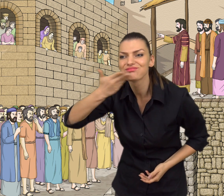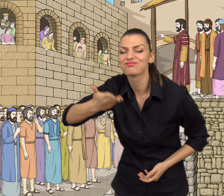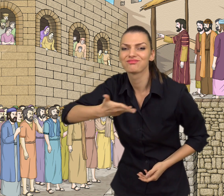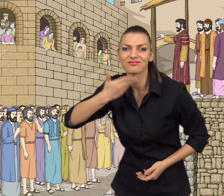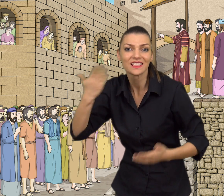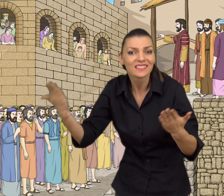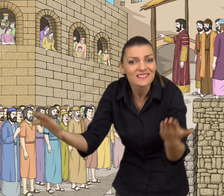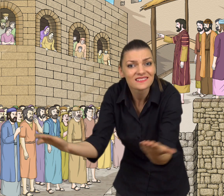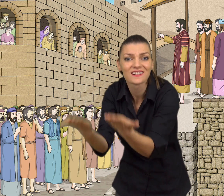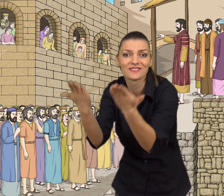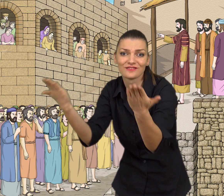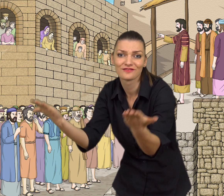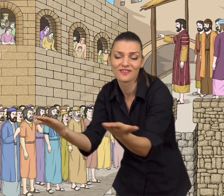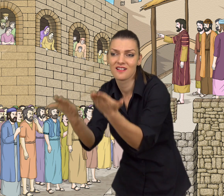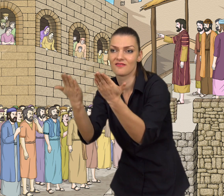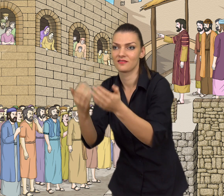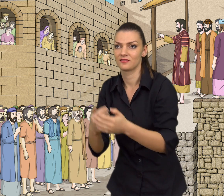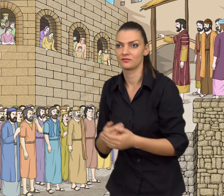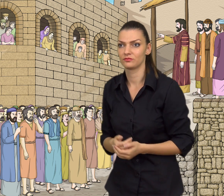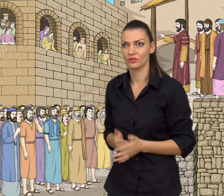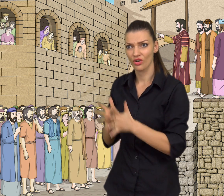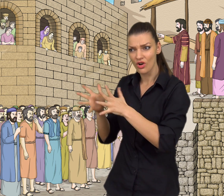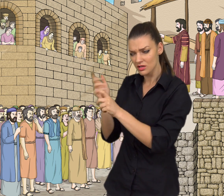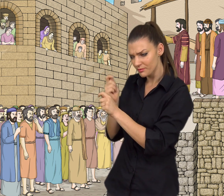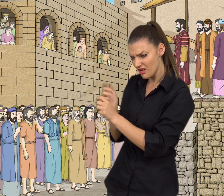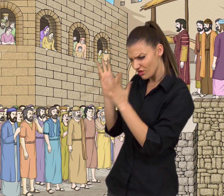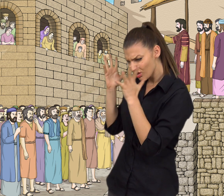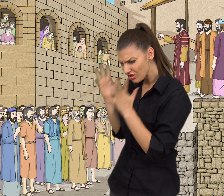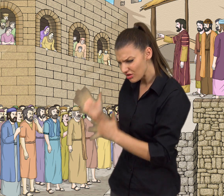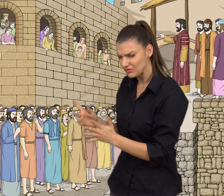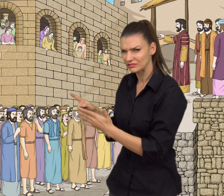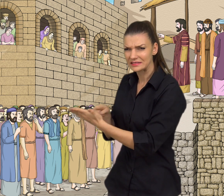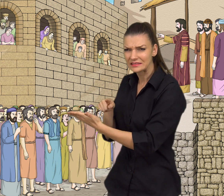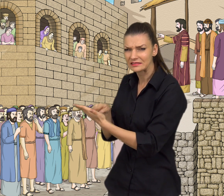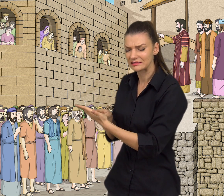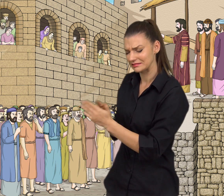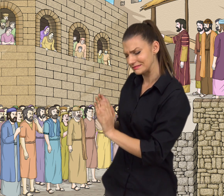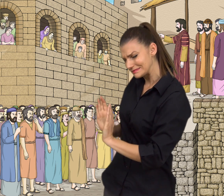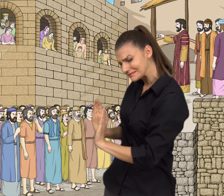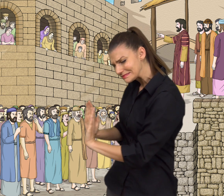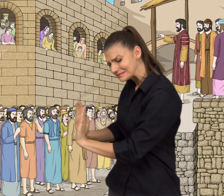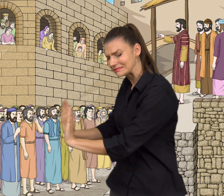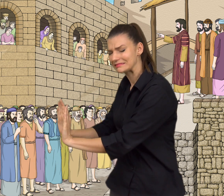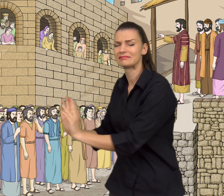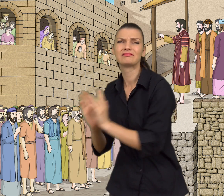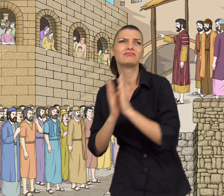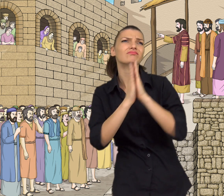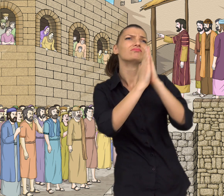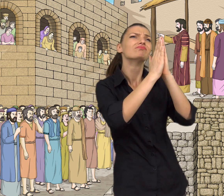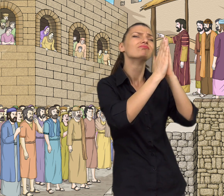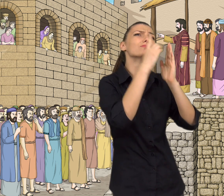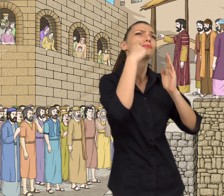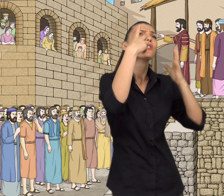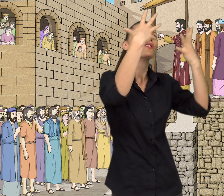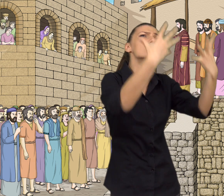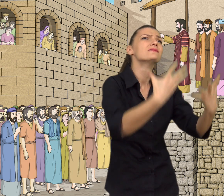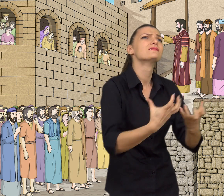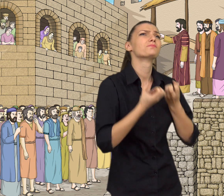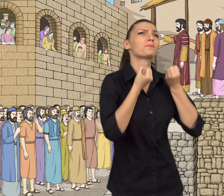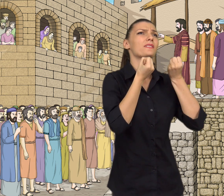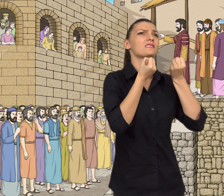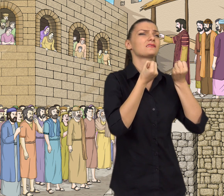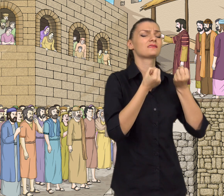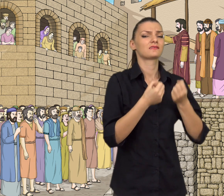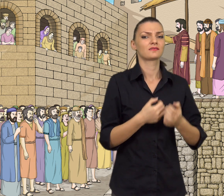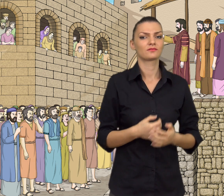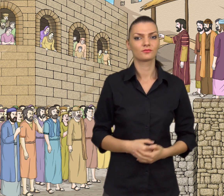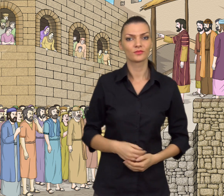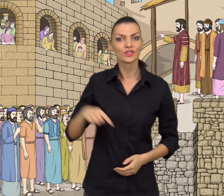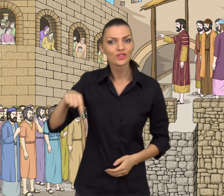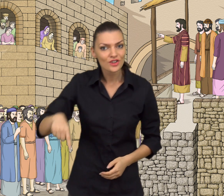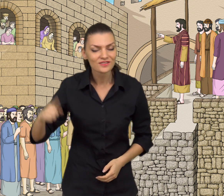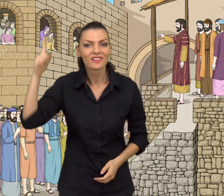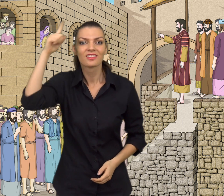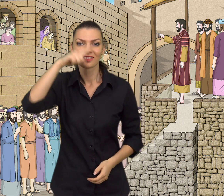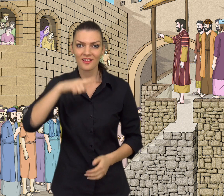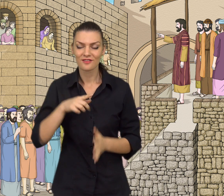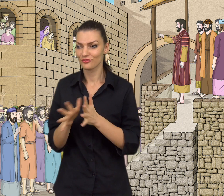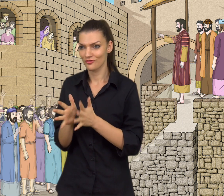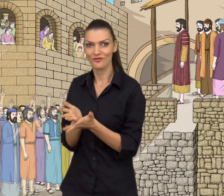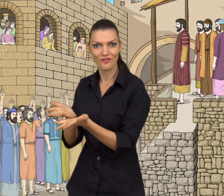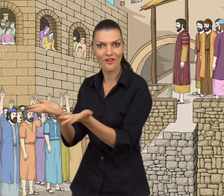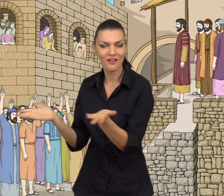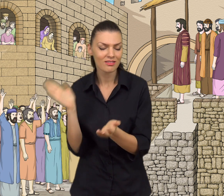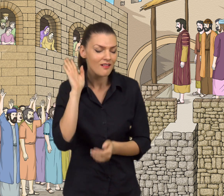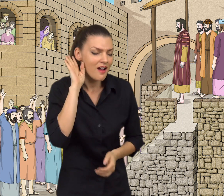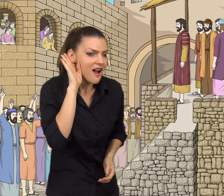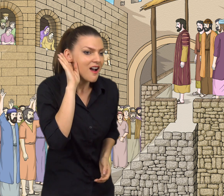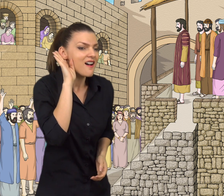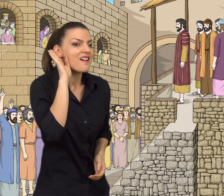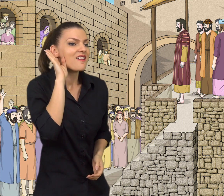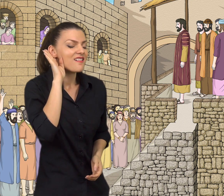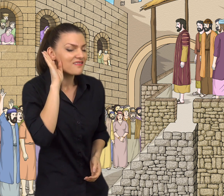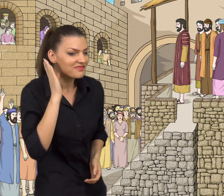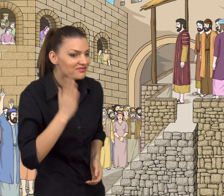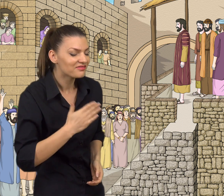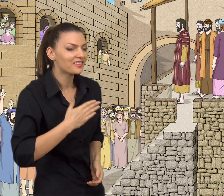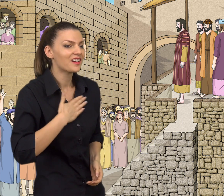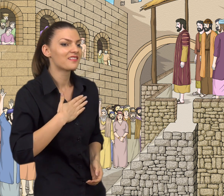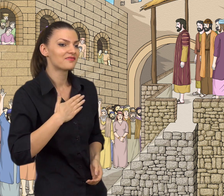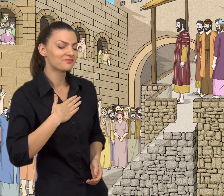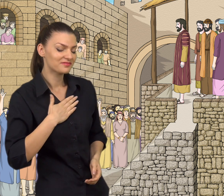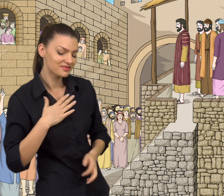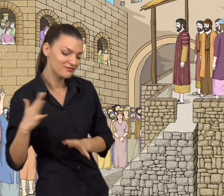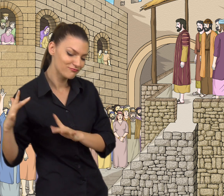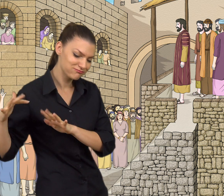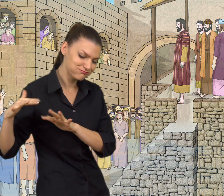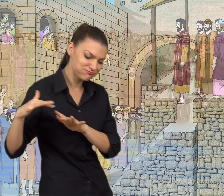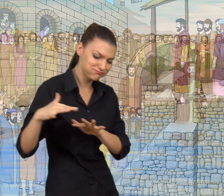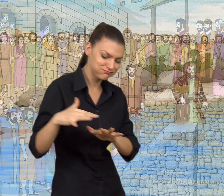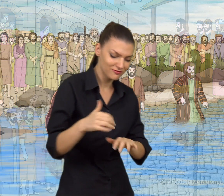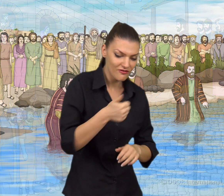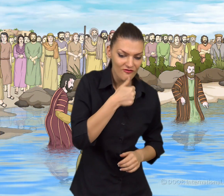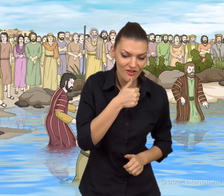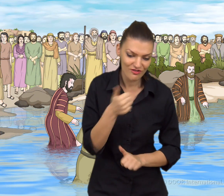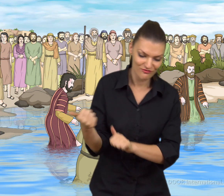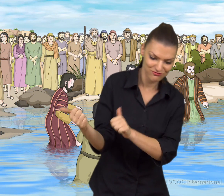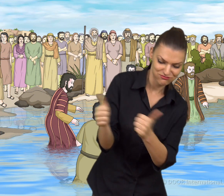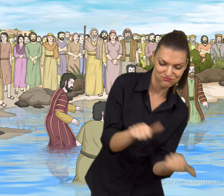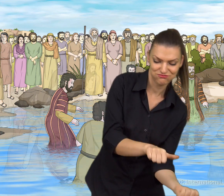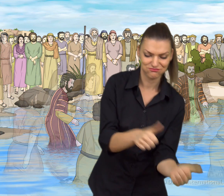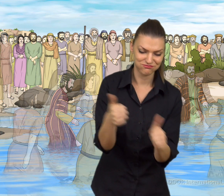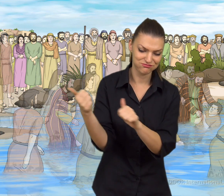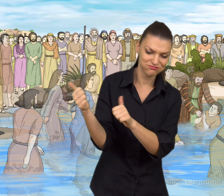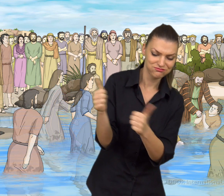With many other words he testified, and he urged them, “Be saved from this corrupt generation.”